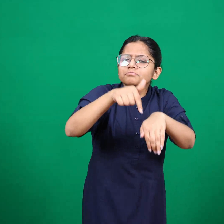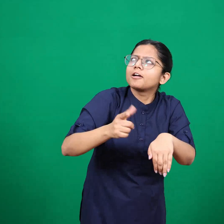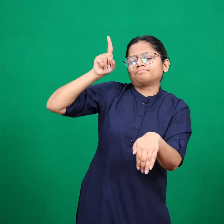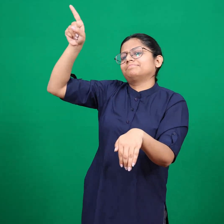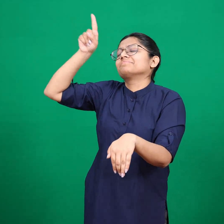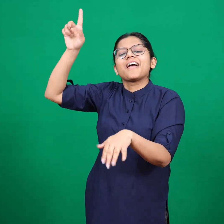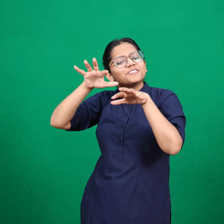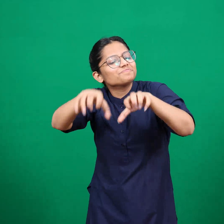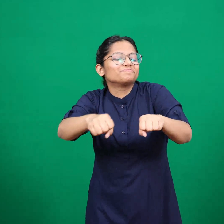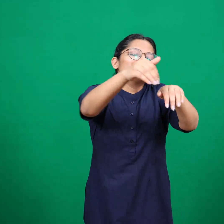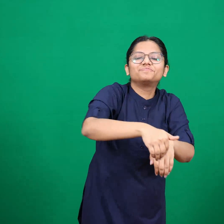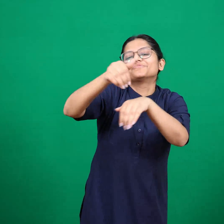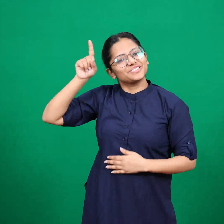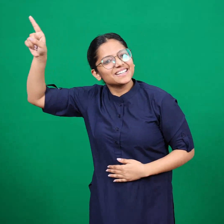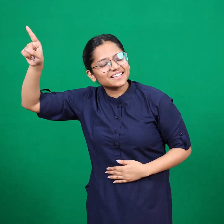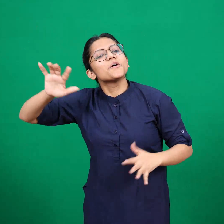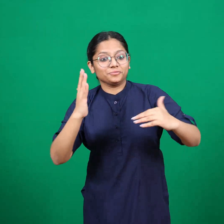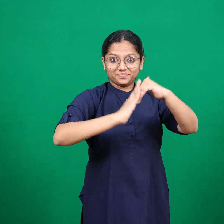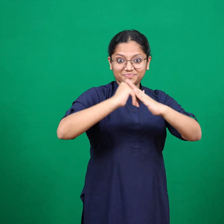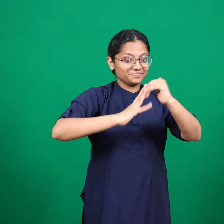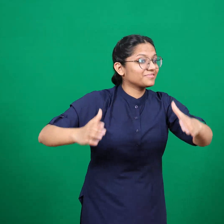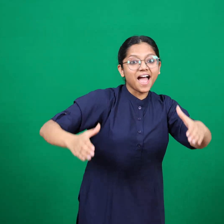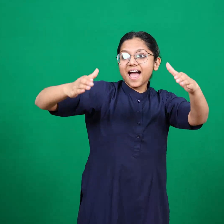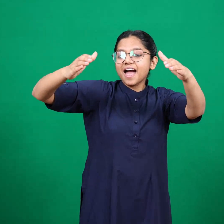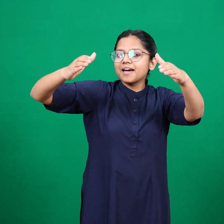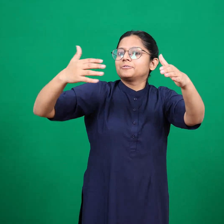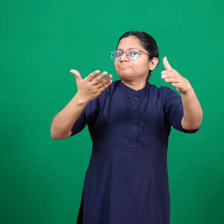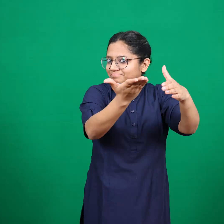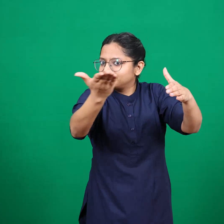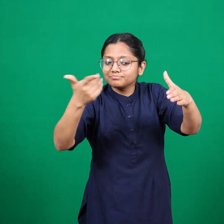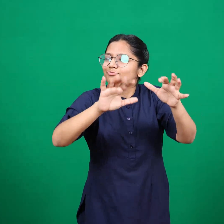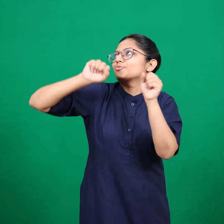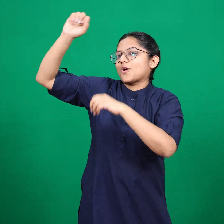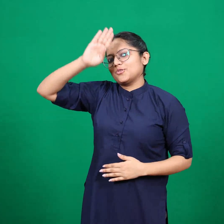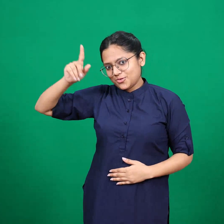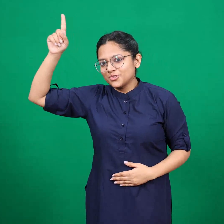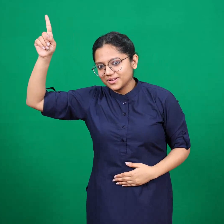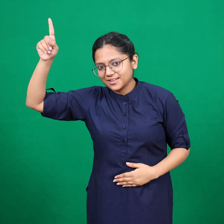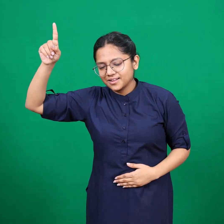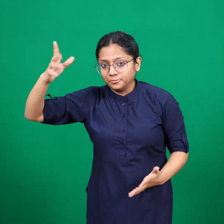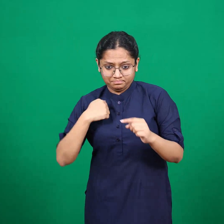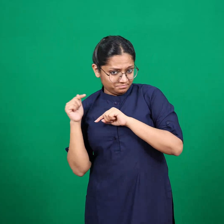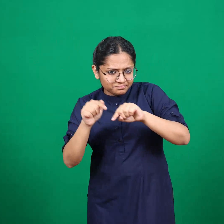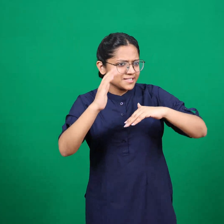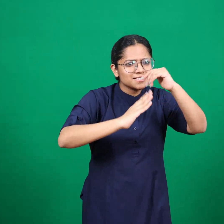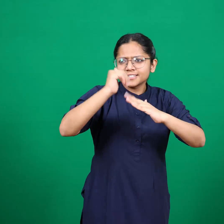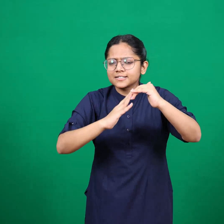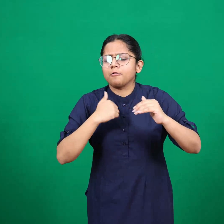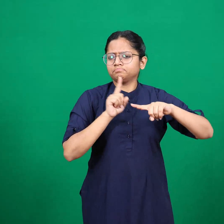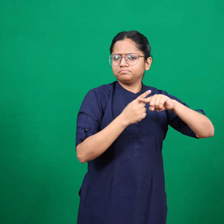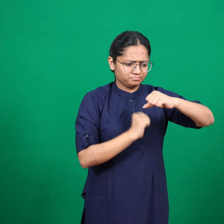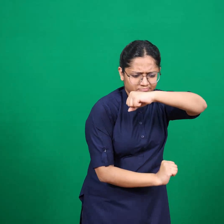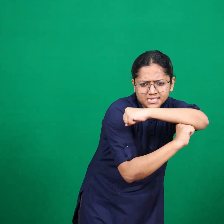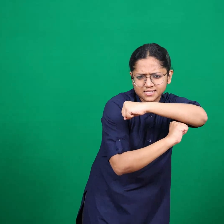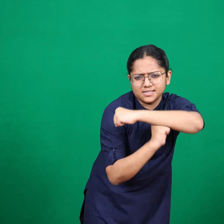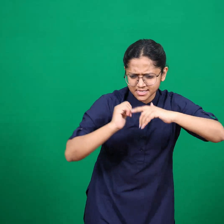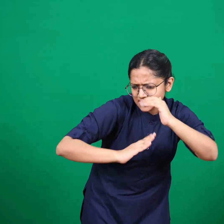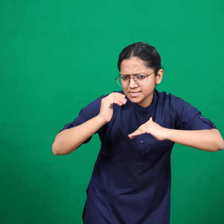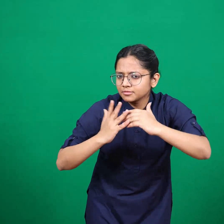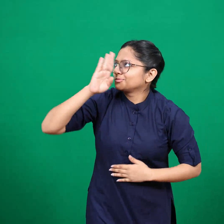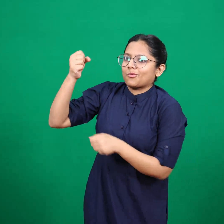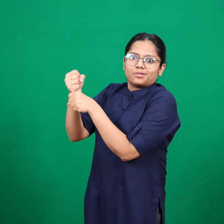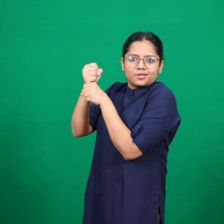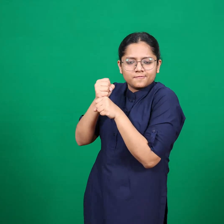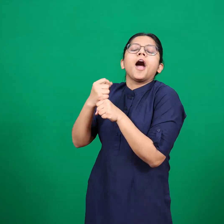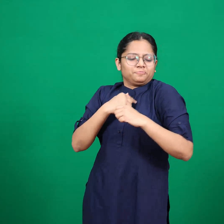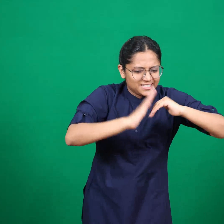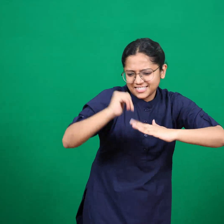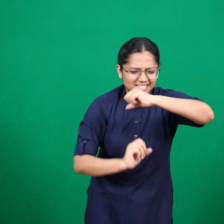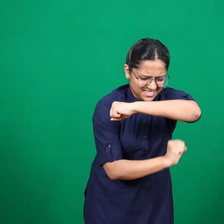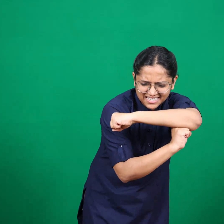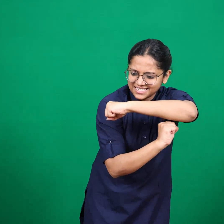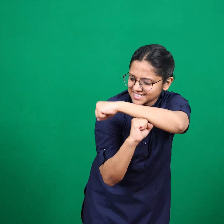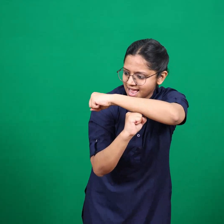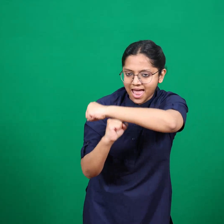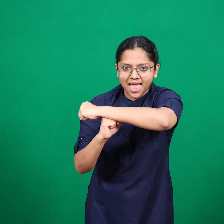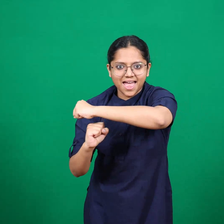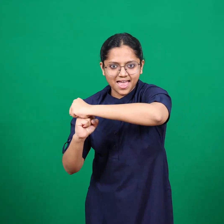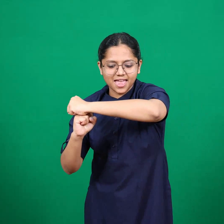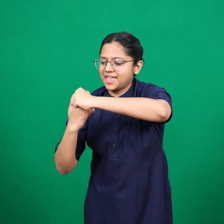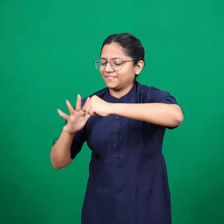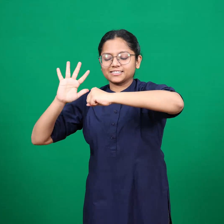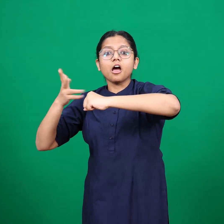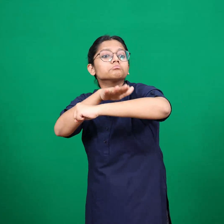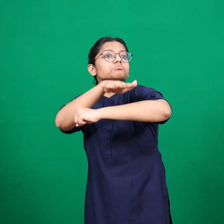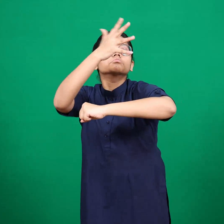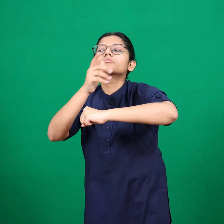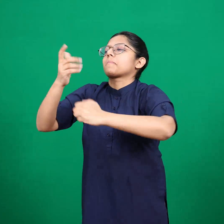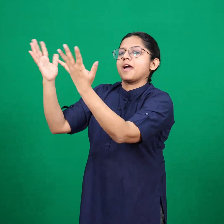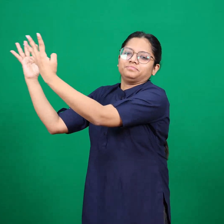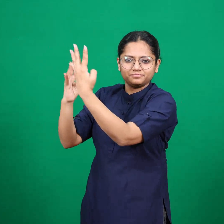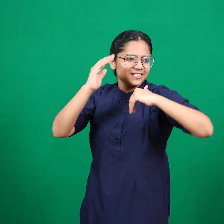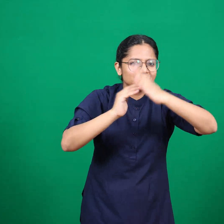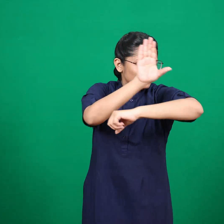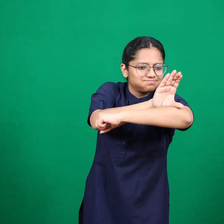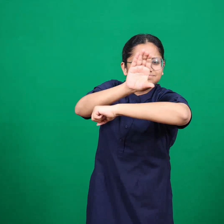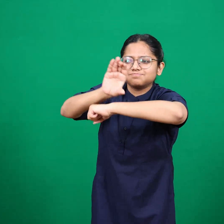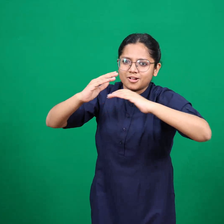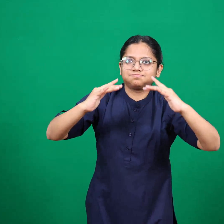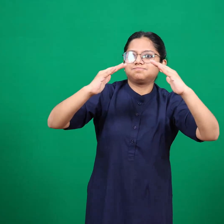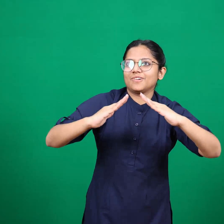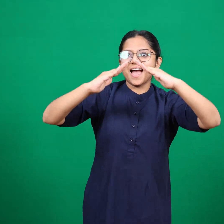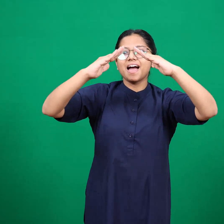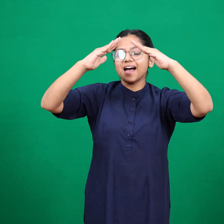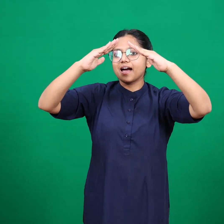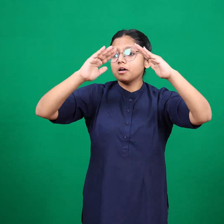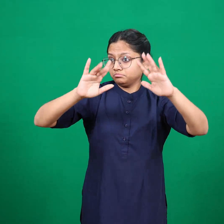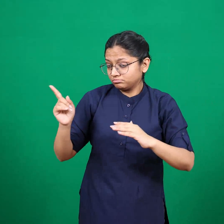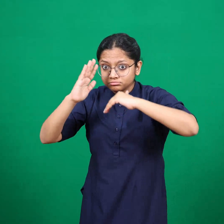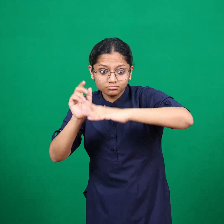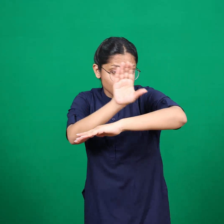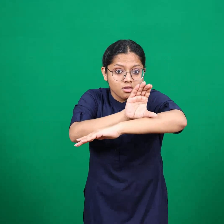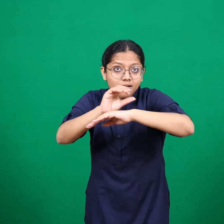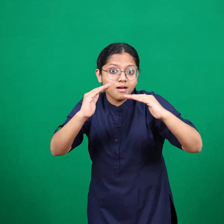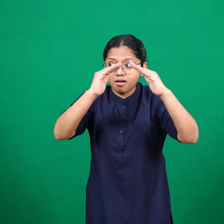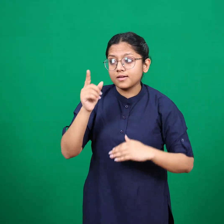By the grace God has given me, I laid a foundation as an expert builder, and someone else is building on it.